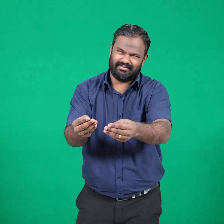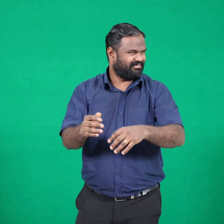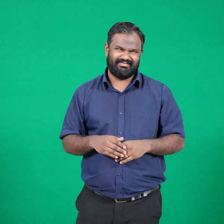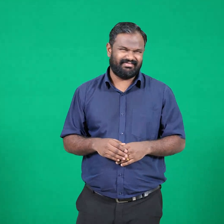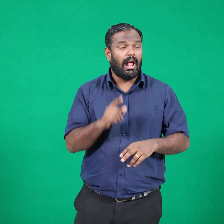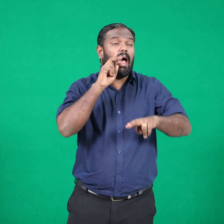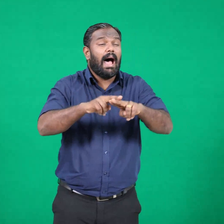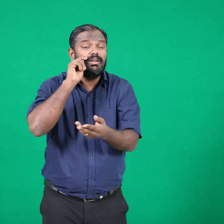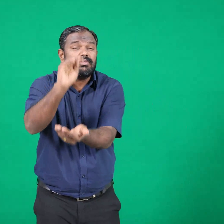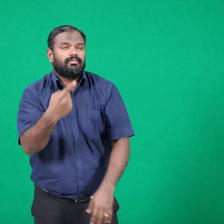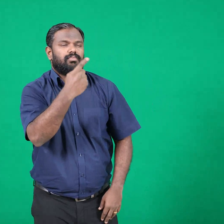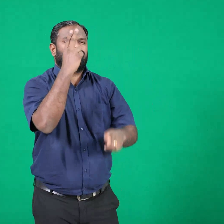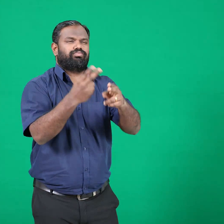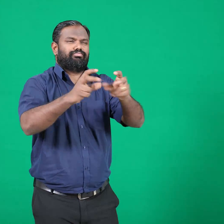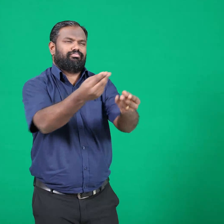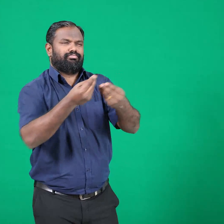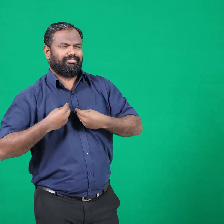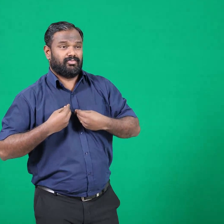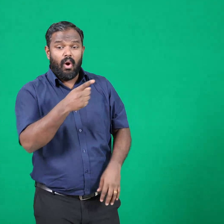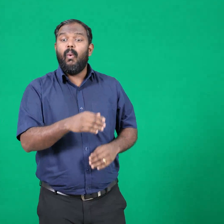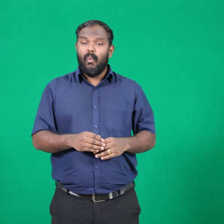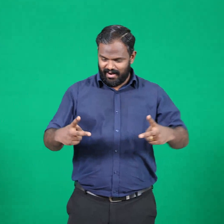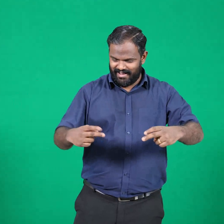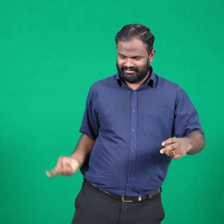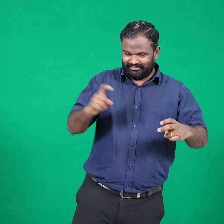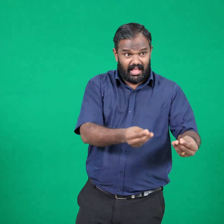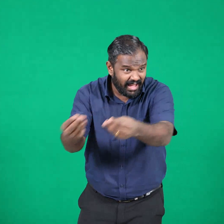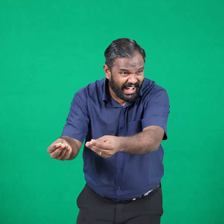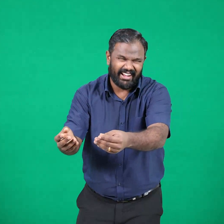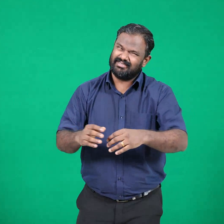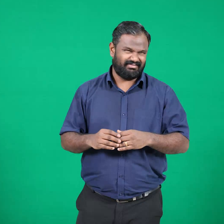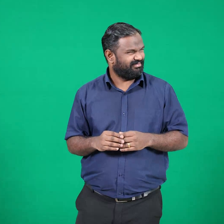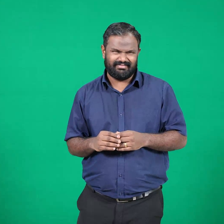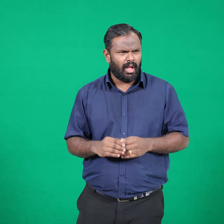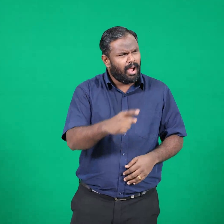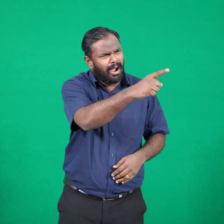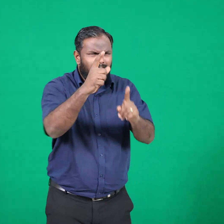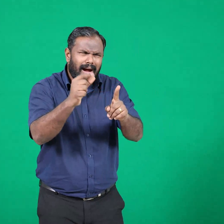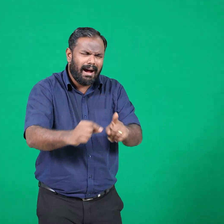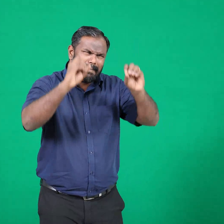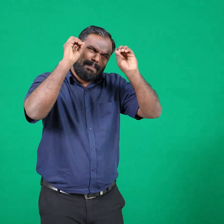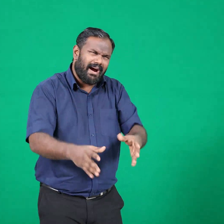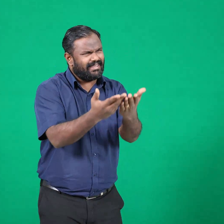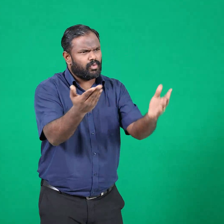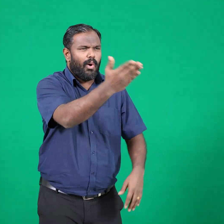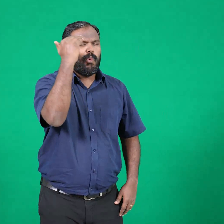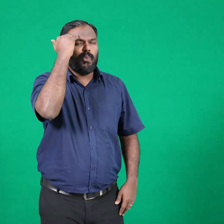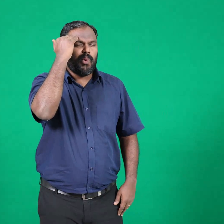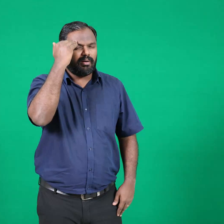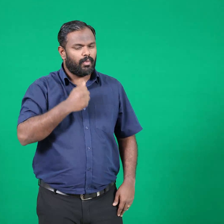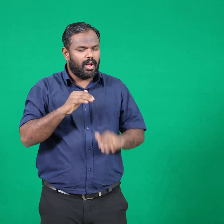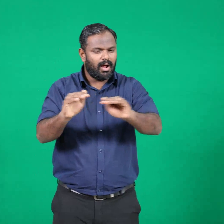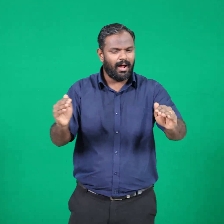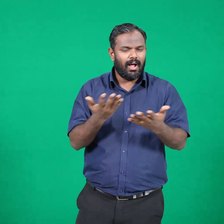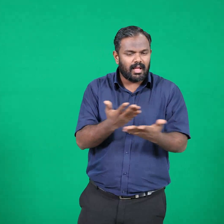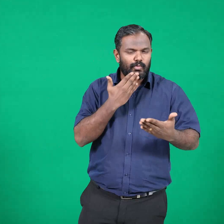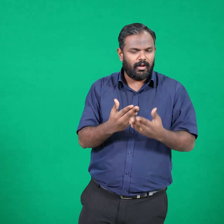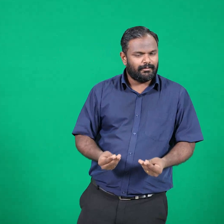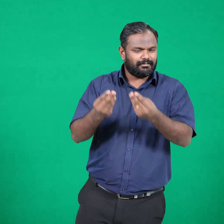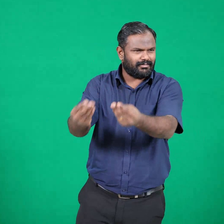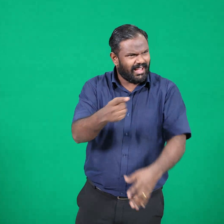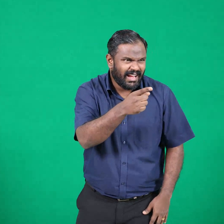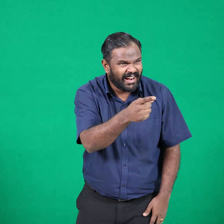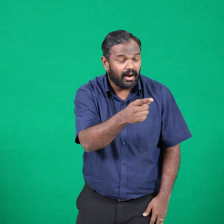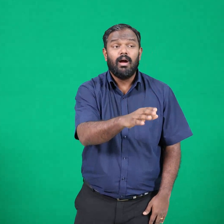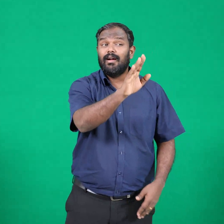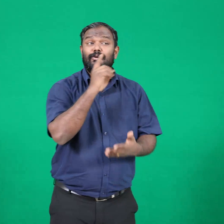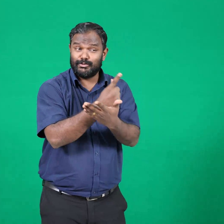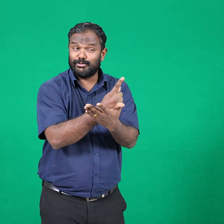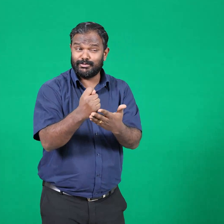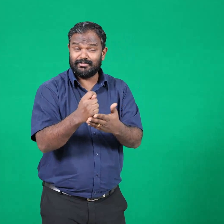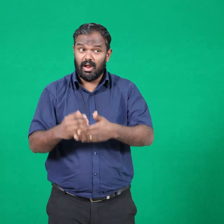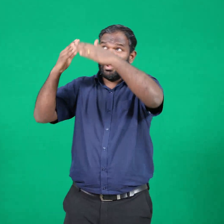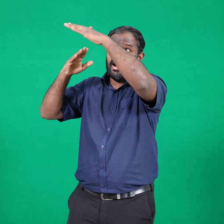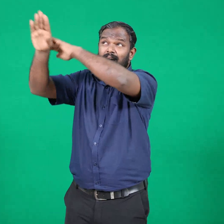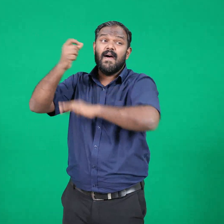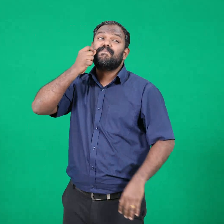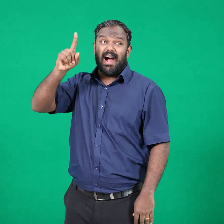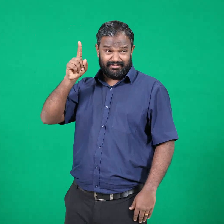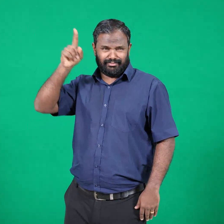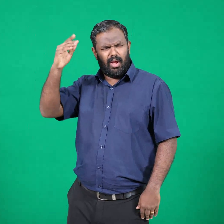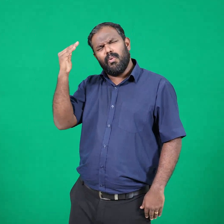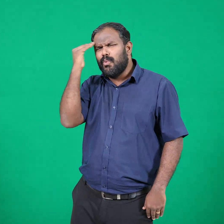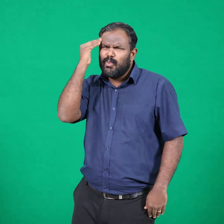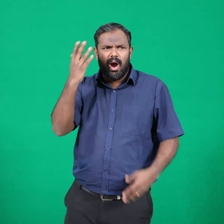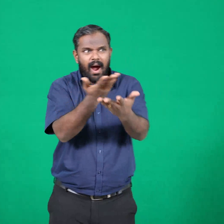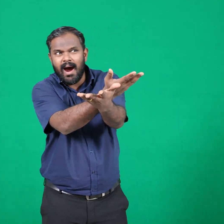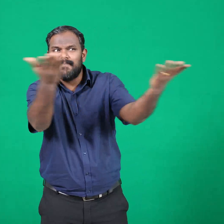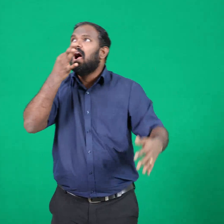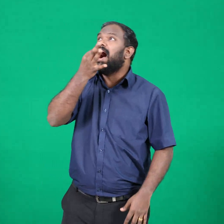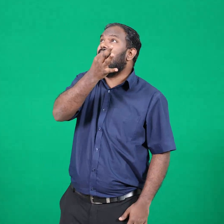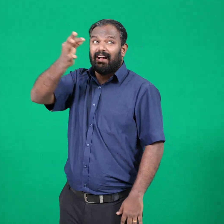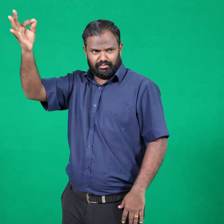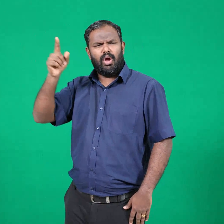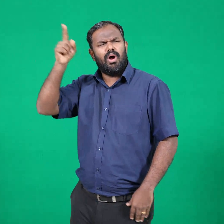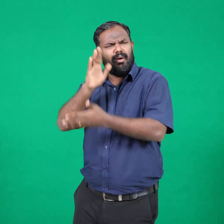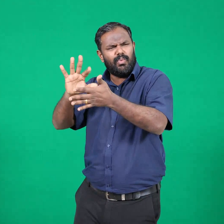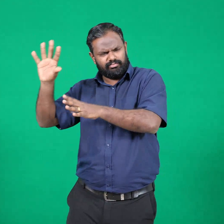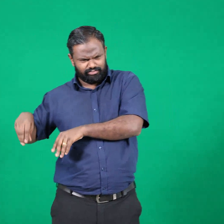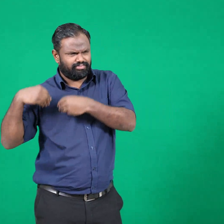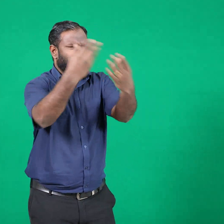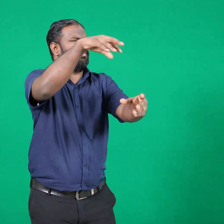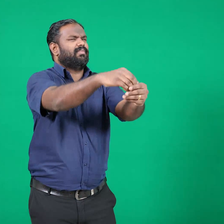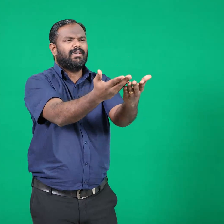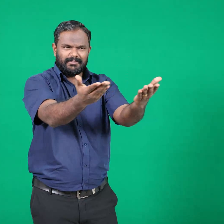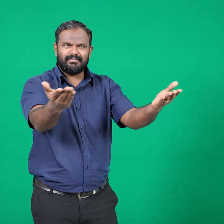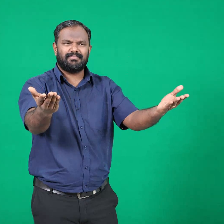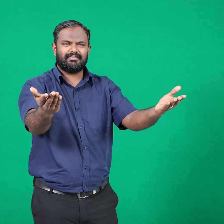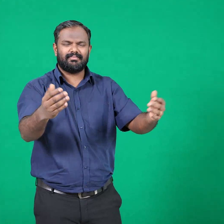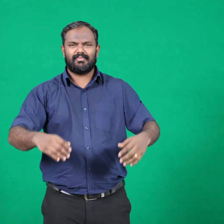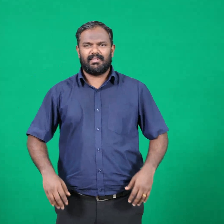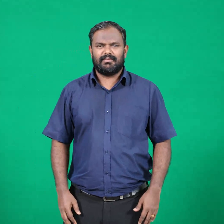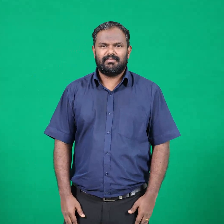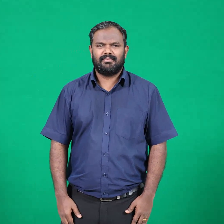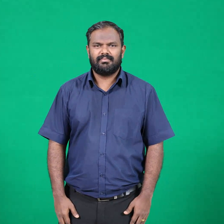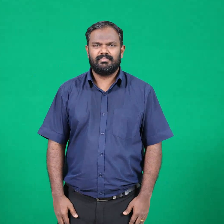So if you who are evil know how to give good gifts to your children, how much more will your Father in heaven give the Holy Spirit to those who ask Him!"